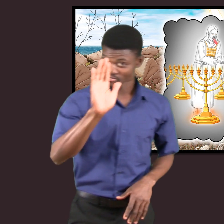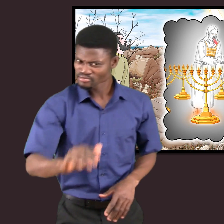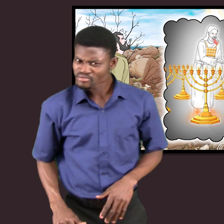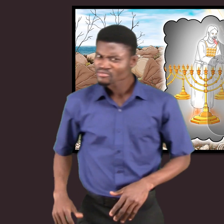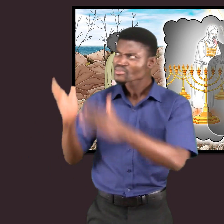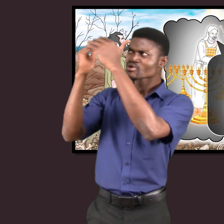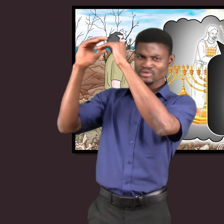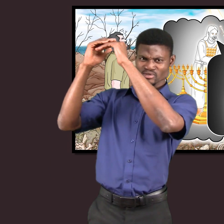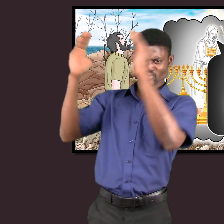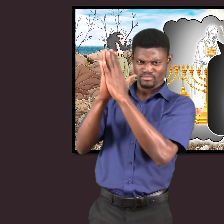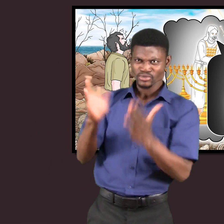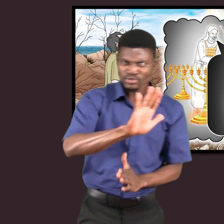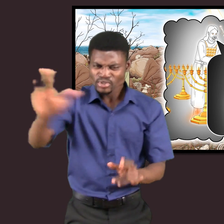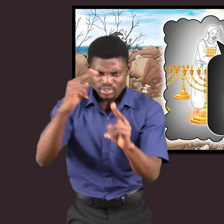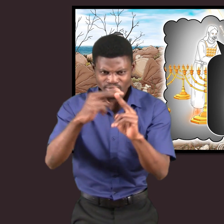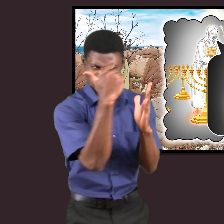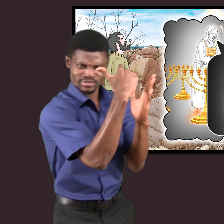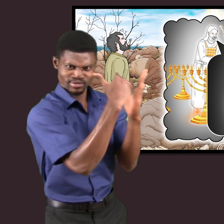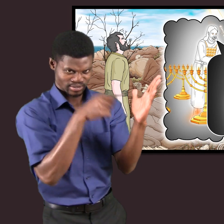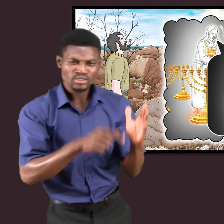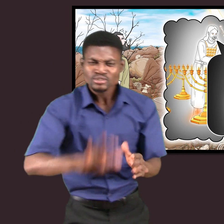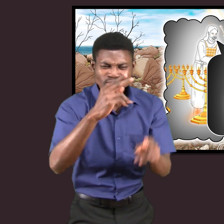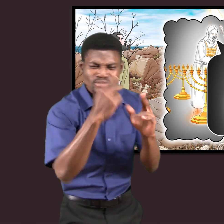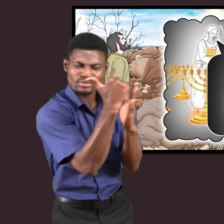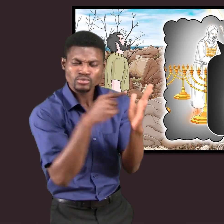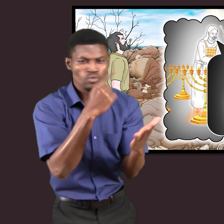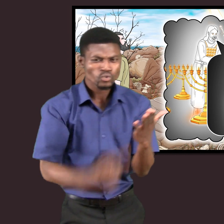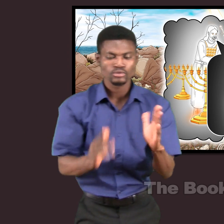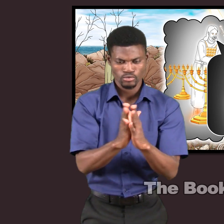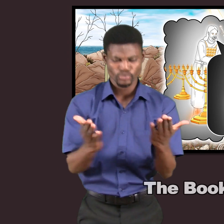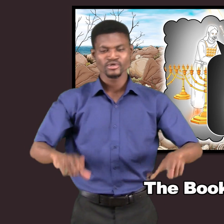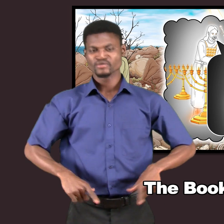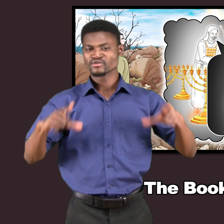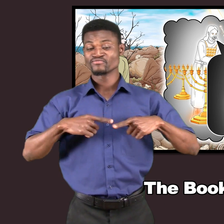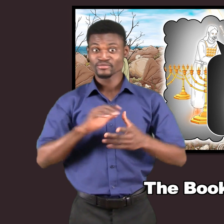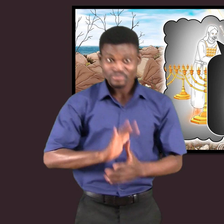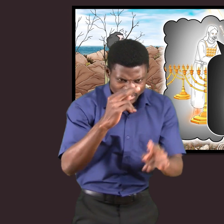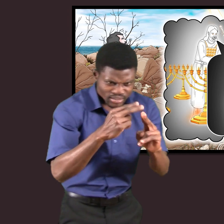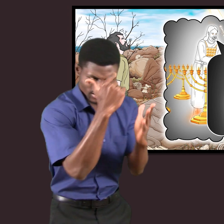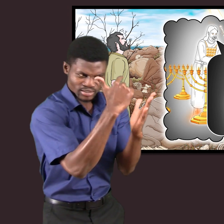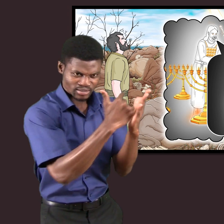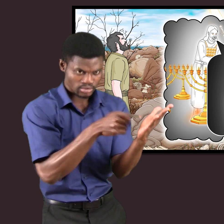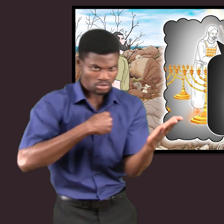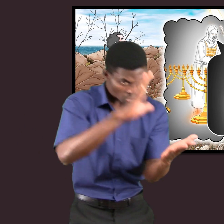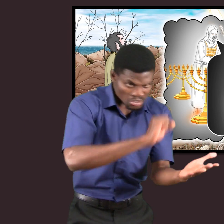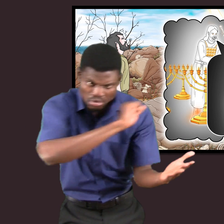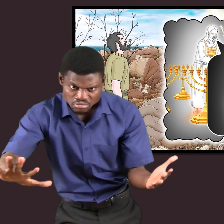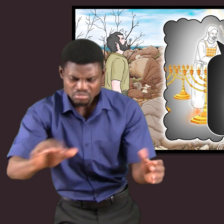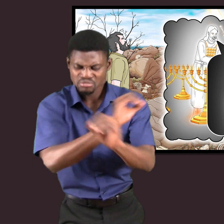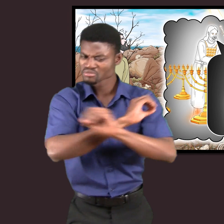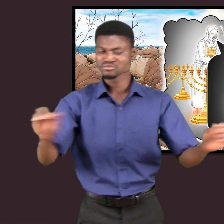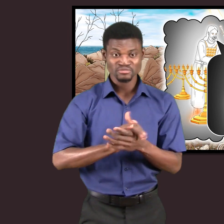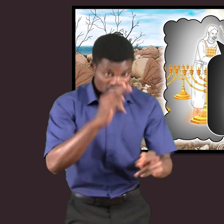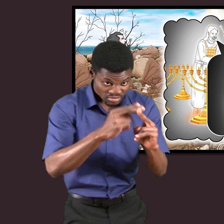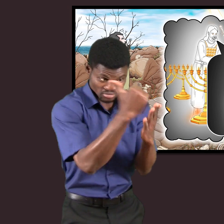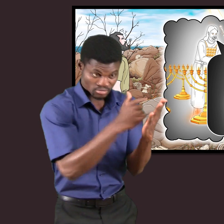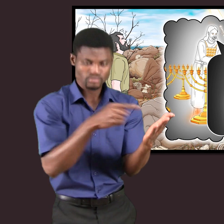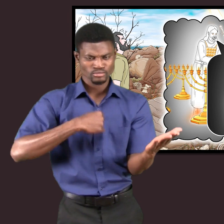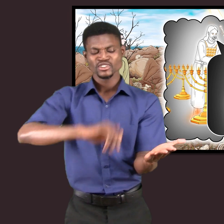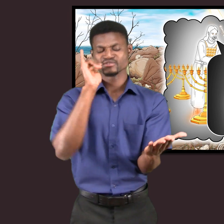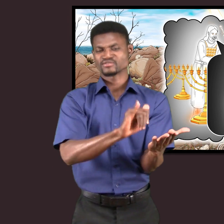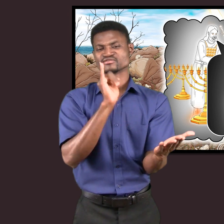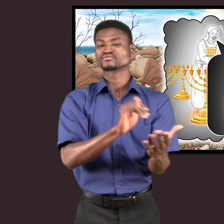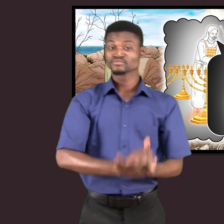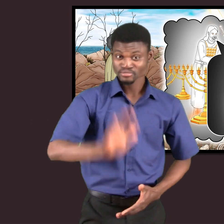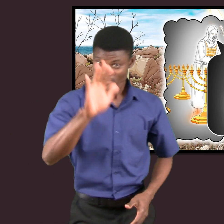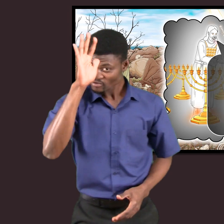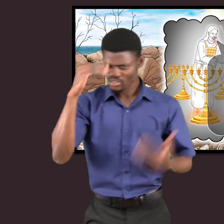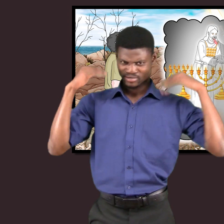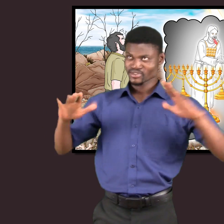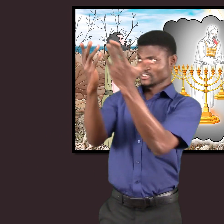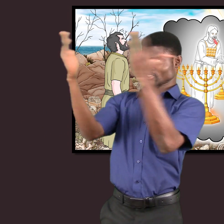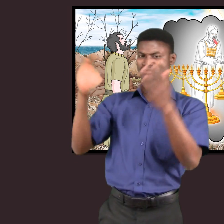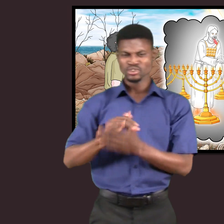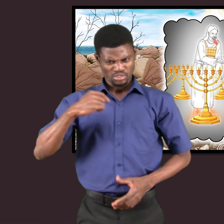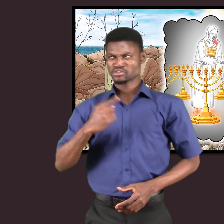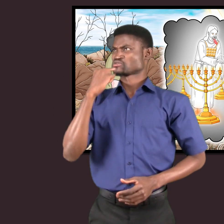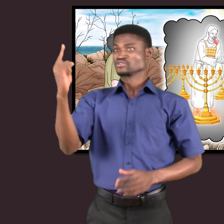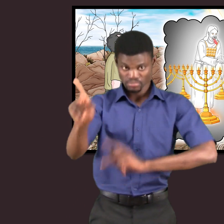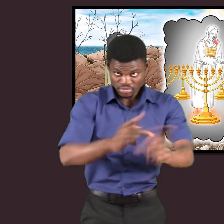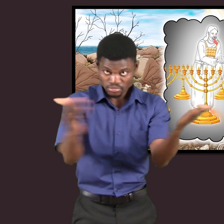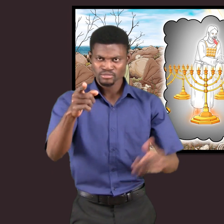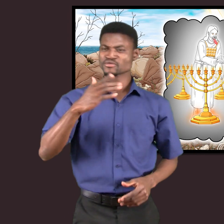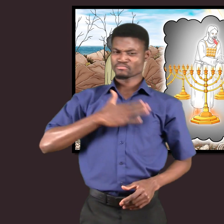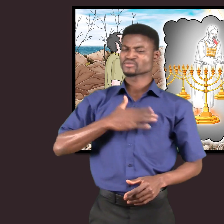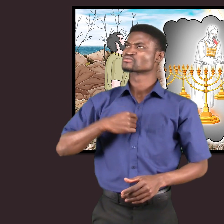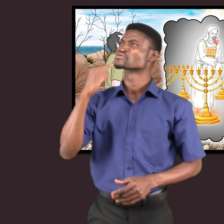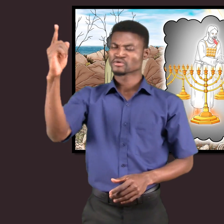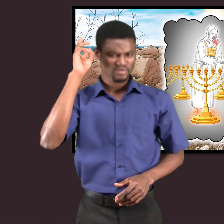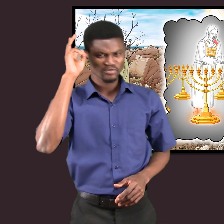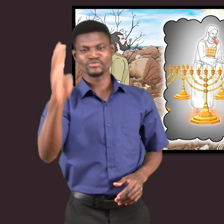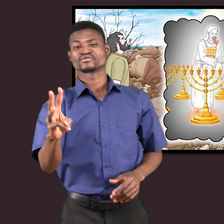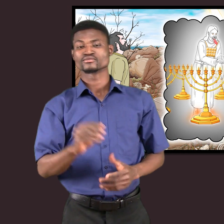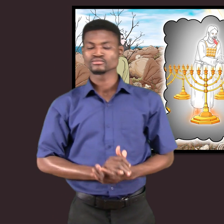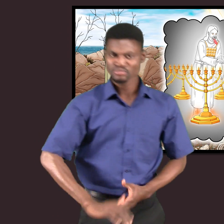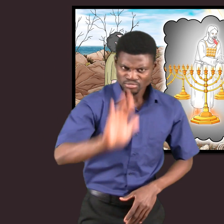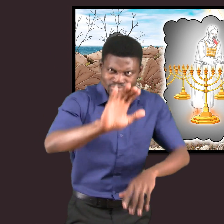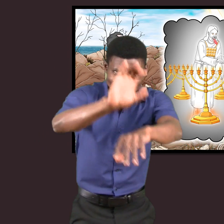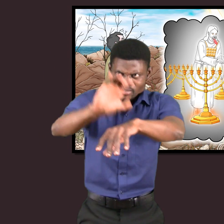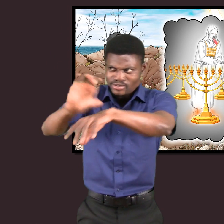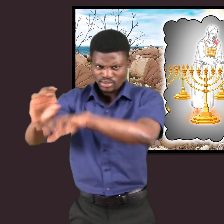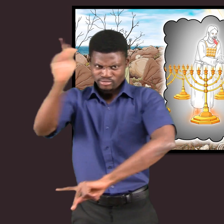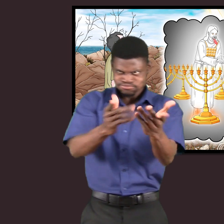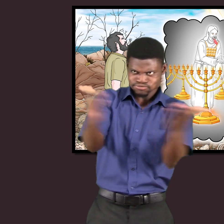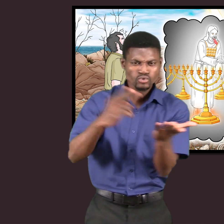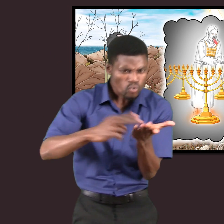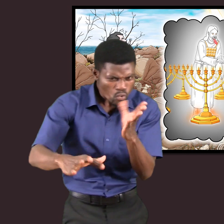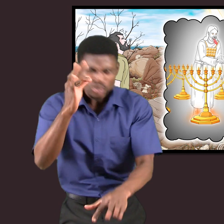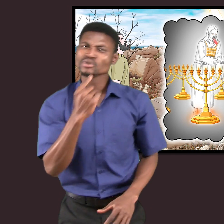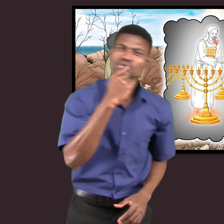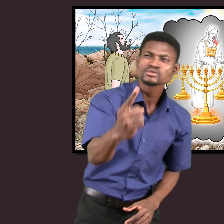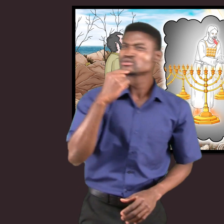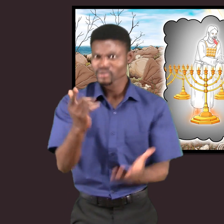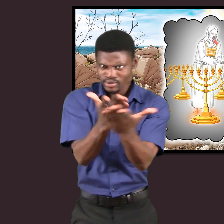And I will never blot out his name from the Book of Life, but I will confess his name before My Father and His angels.